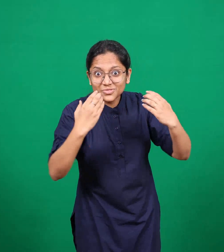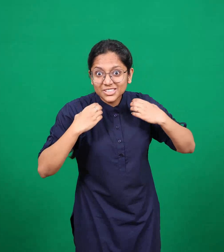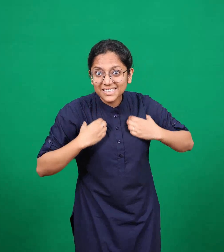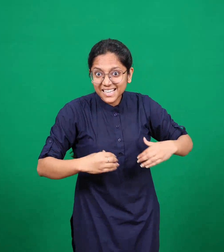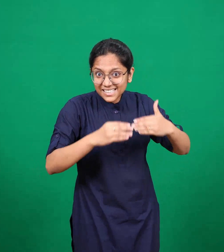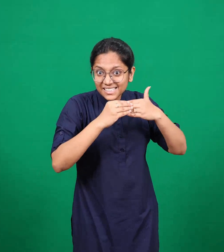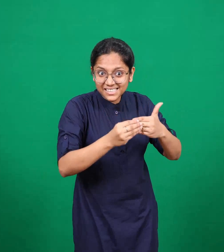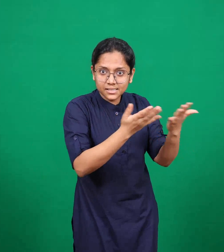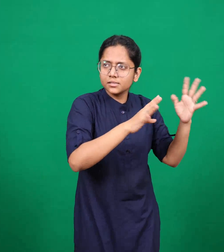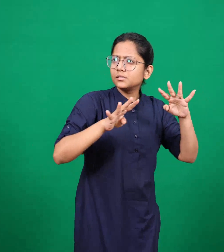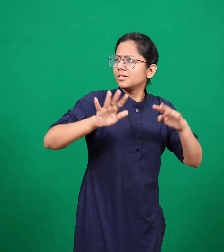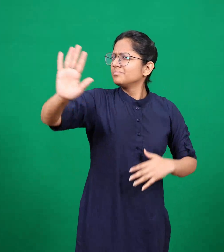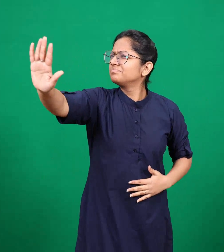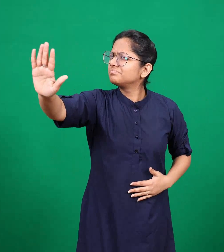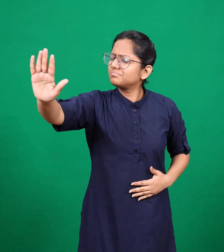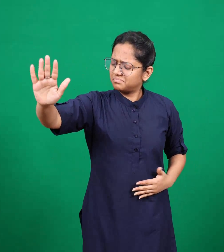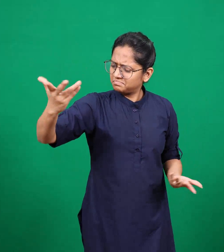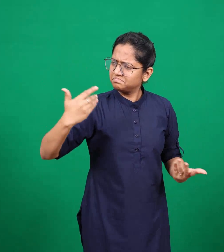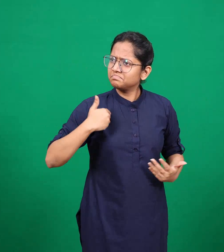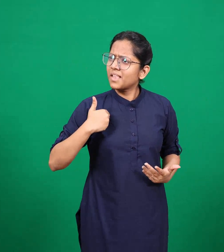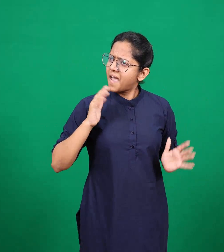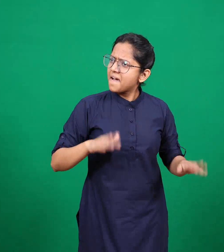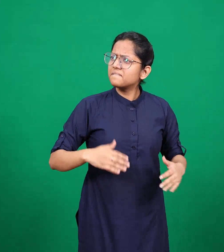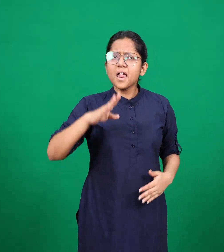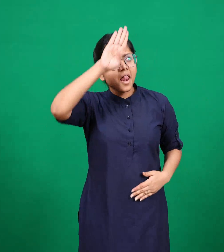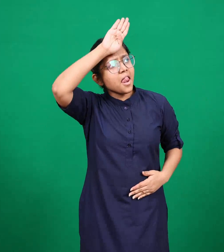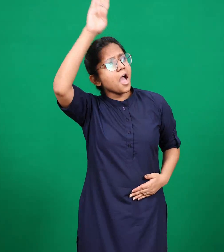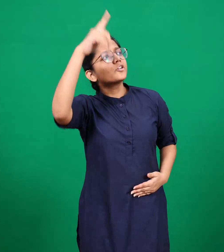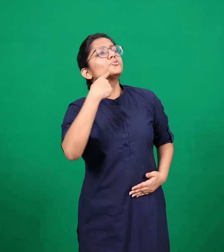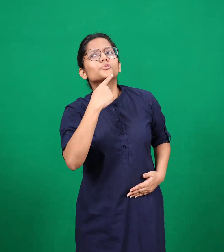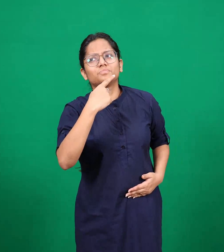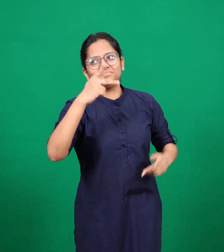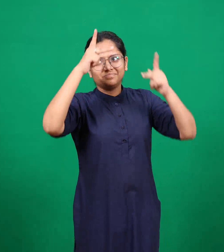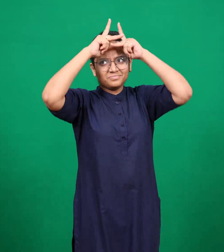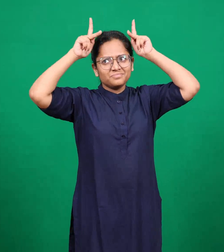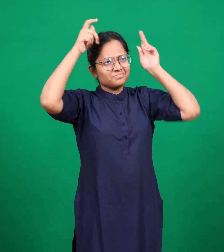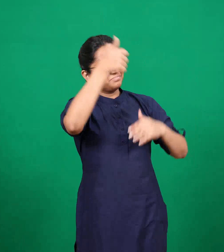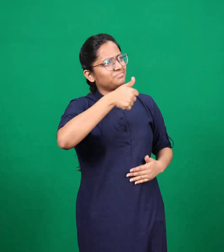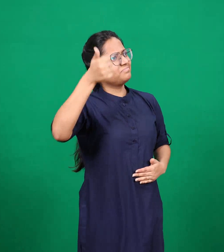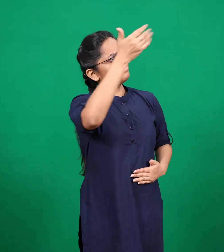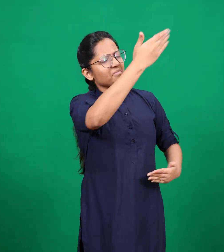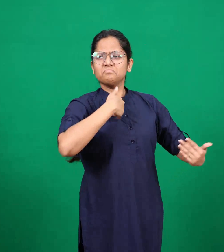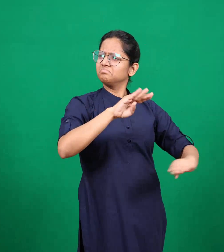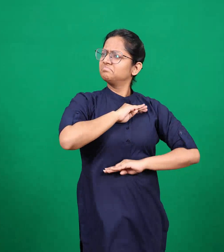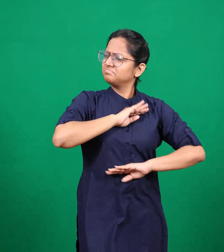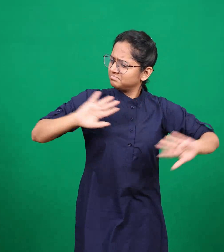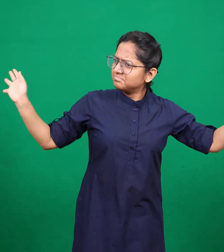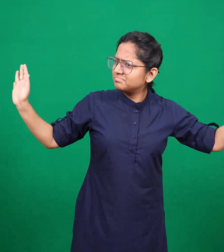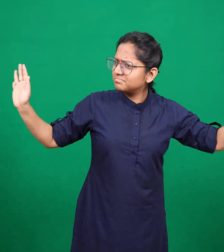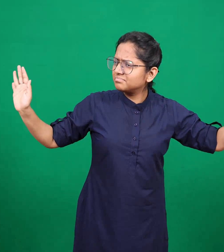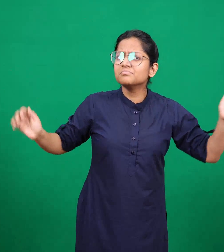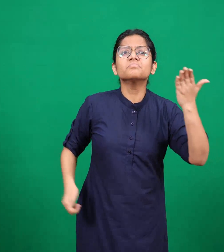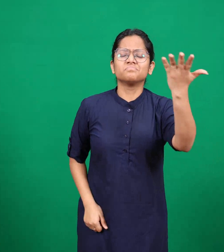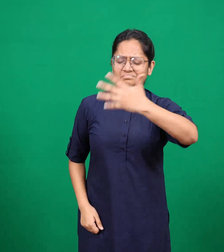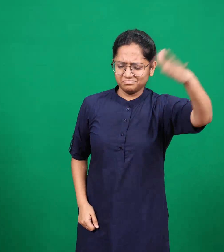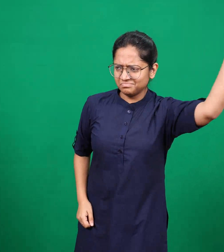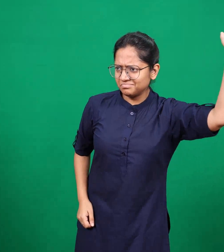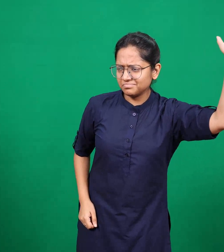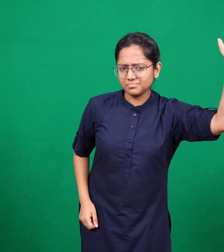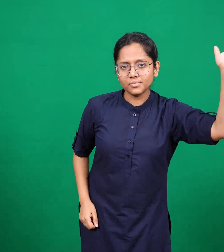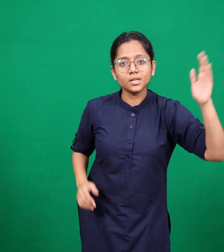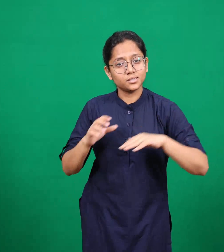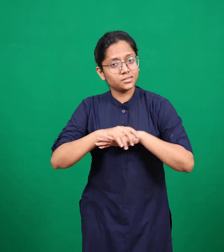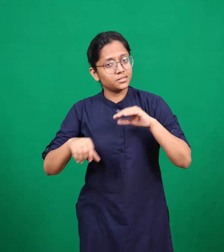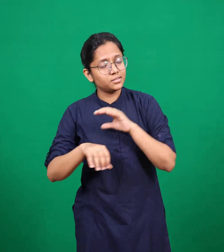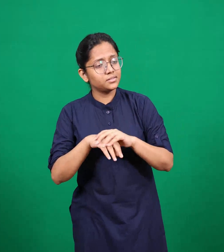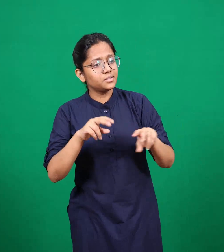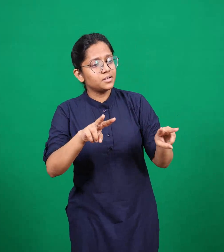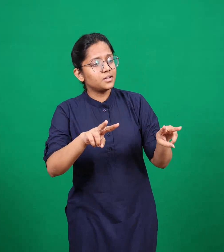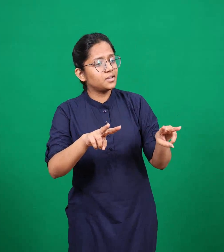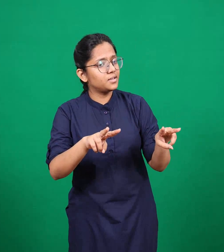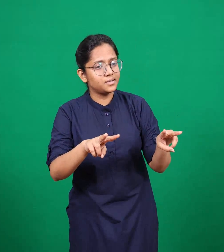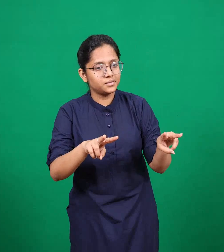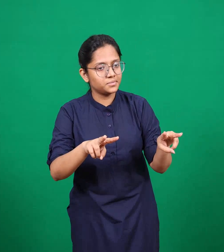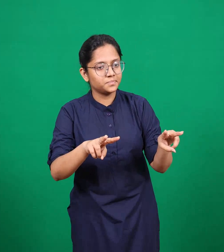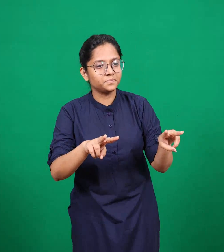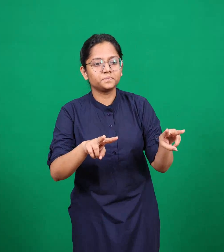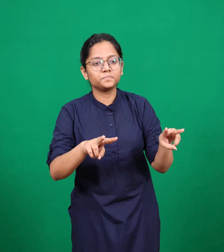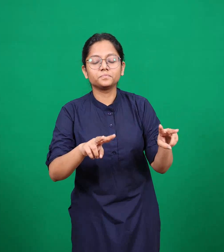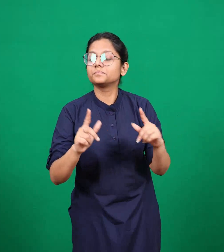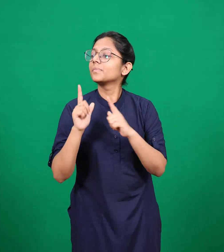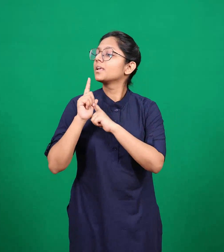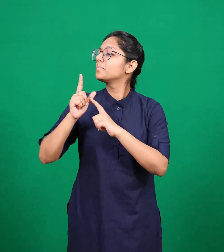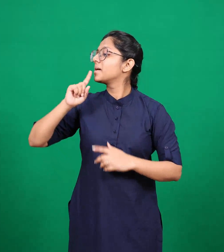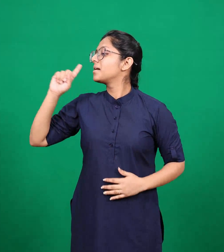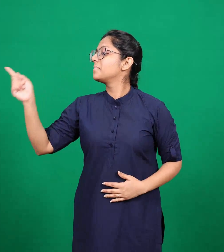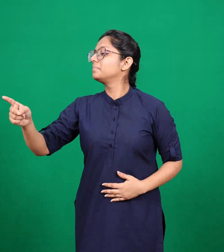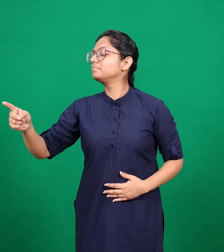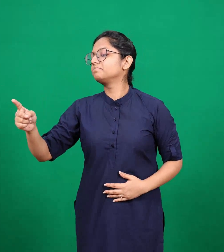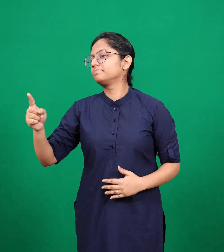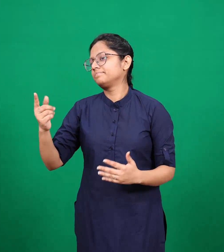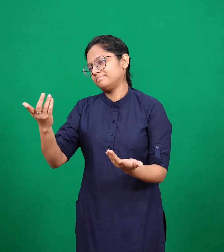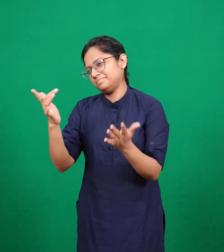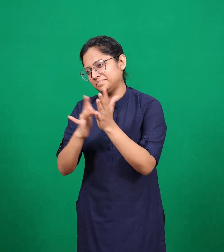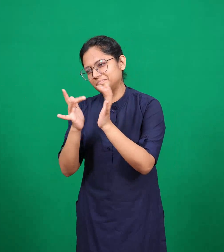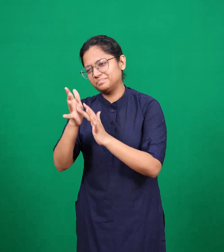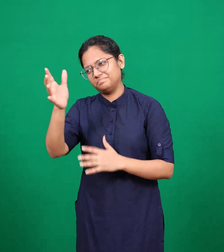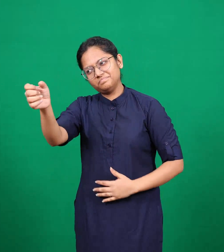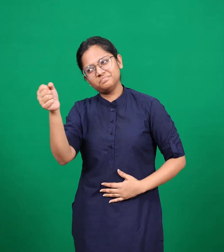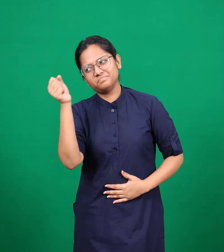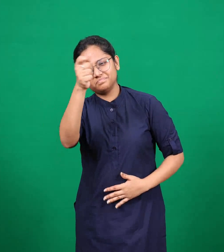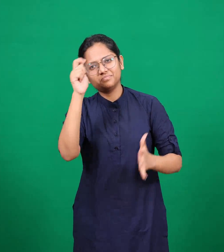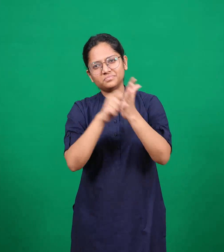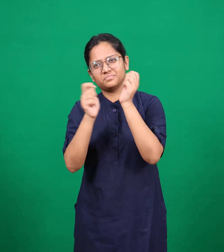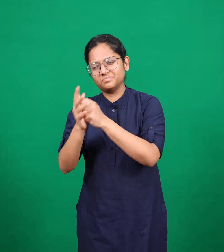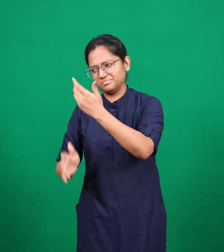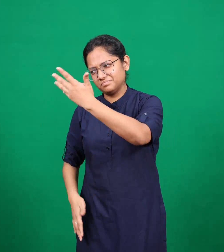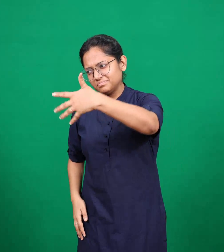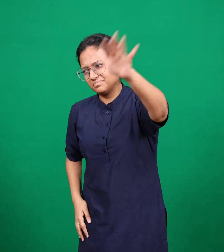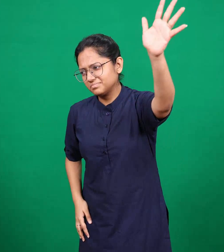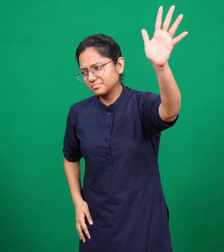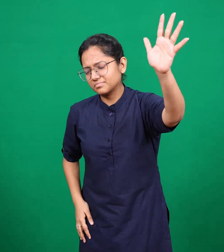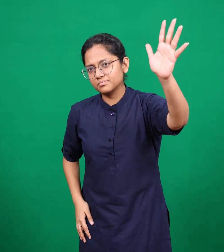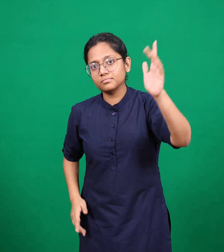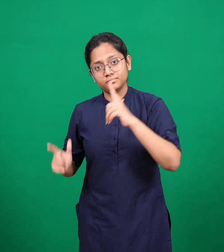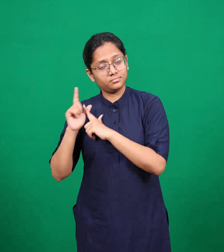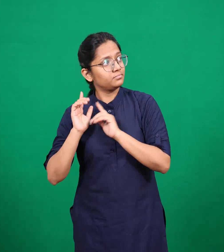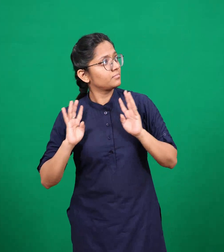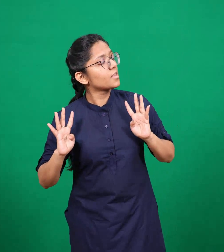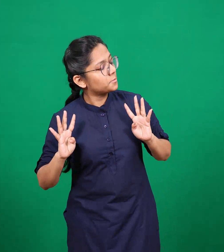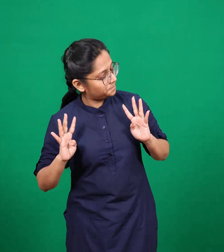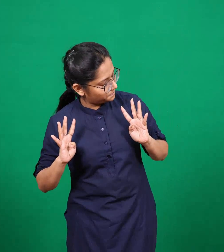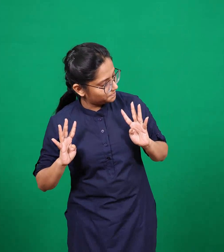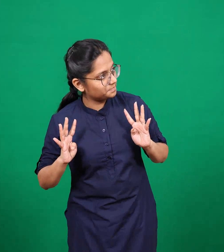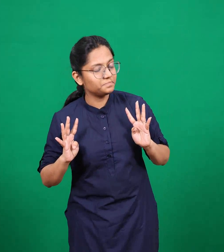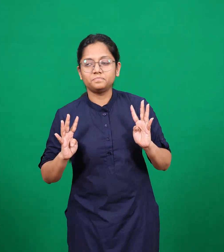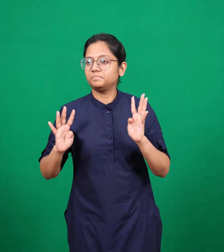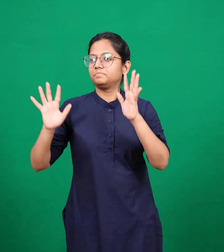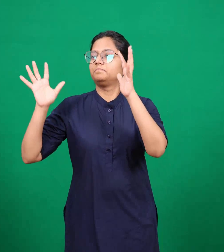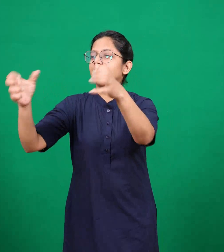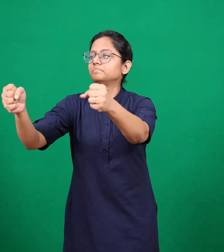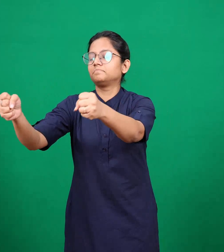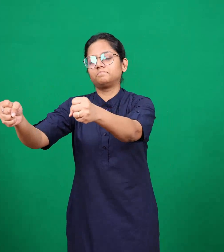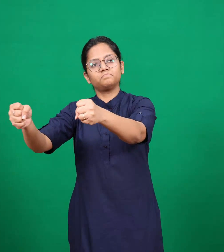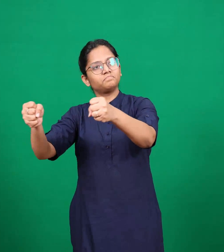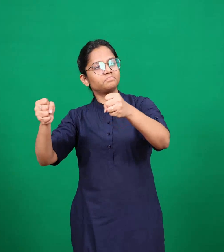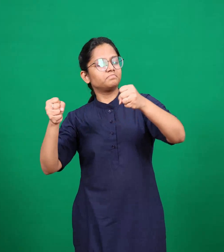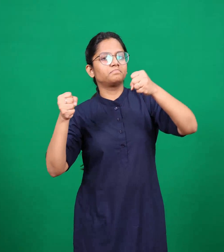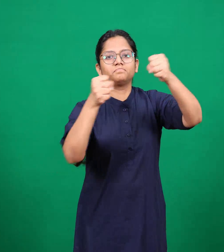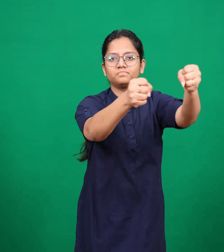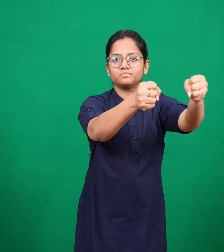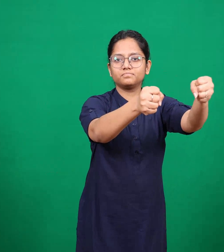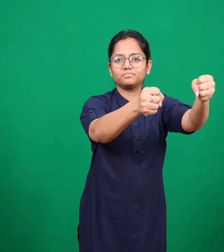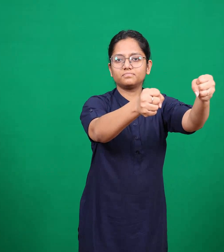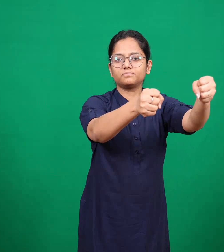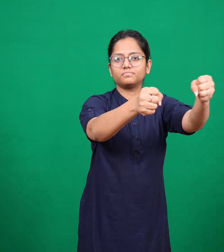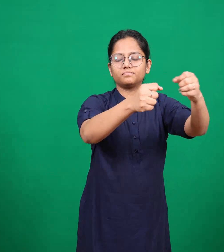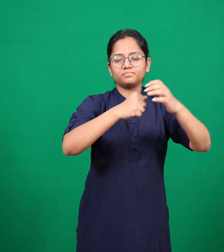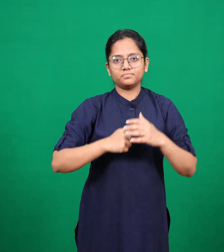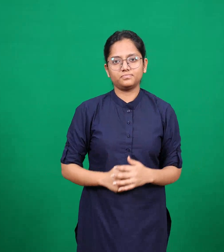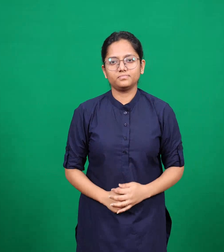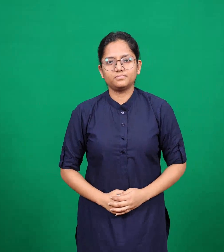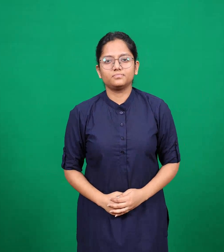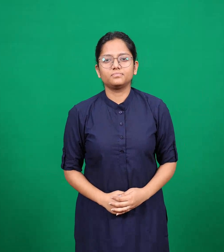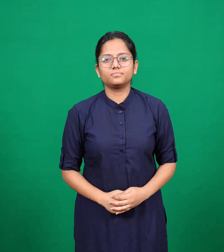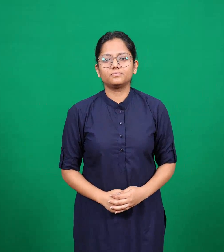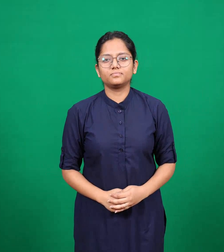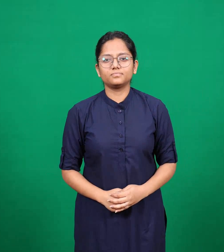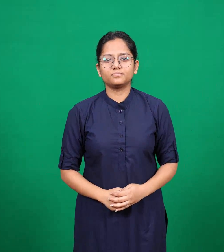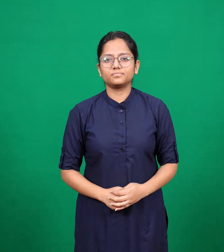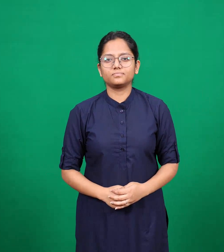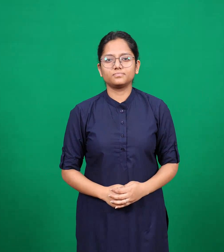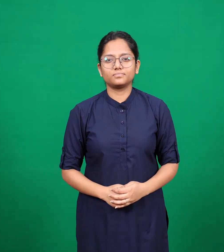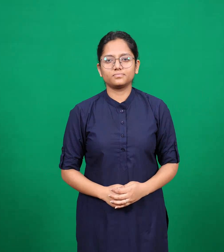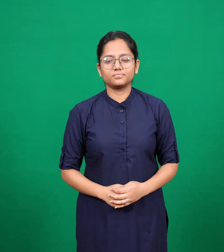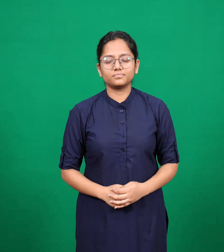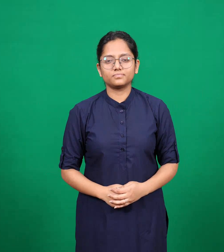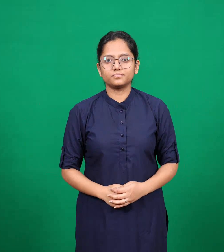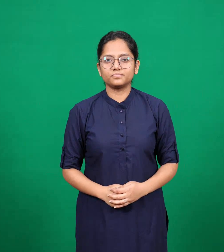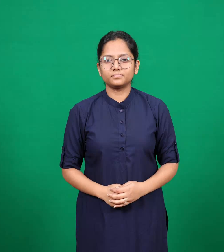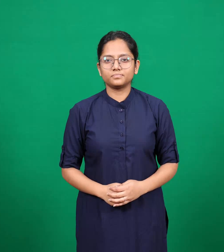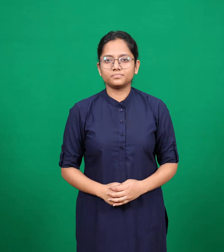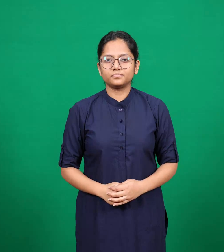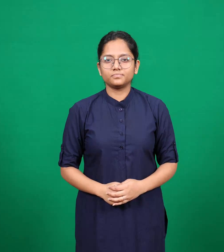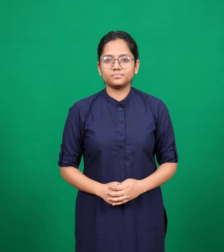"We have no king but Caesar," replied the chief priests. Then Pilate handed Jesus over to be crucified, and the soldiers took Him away.